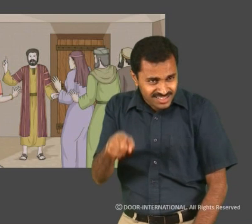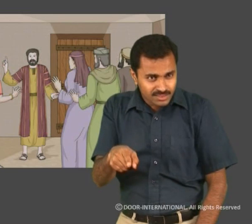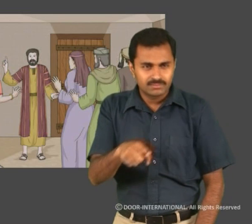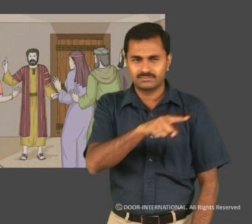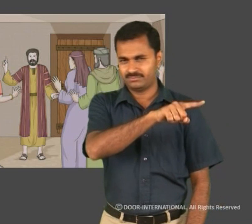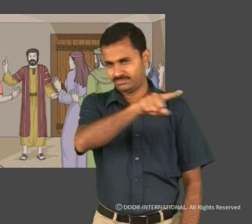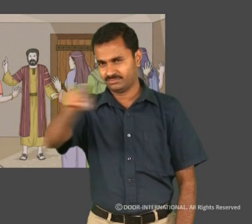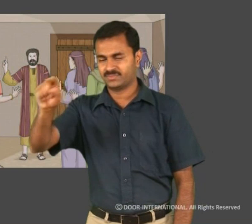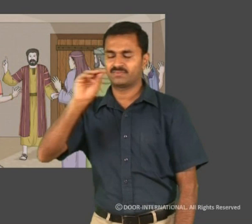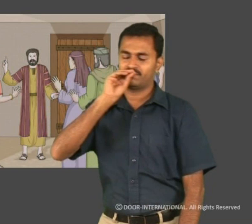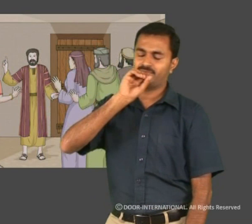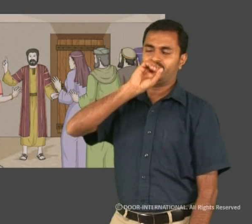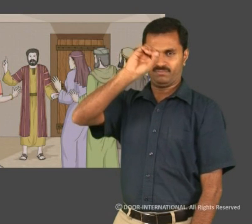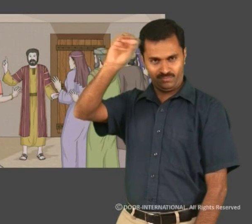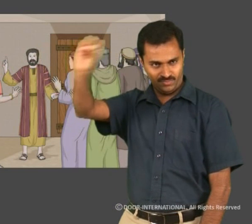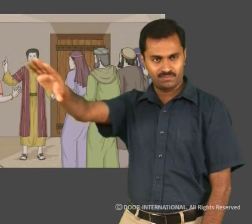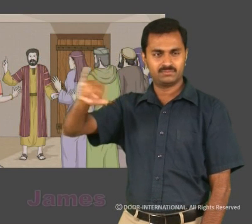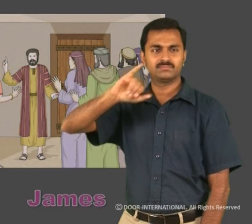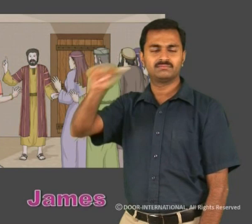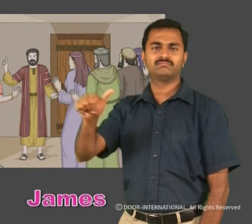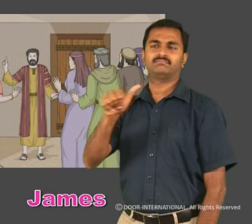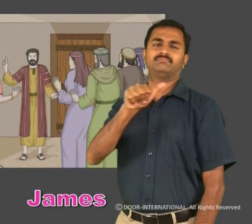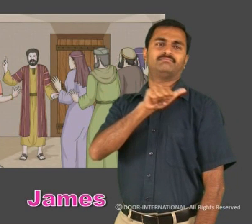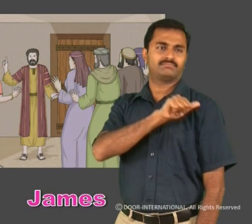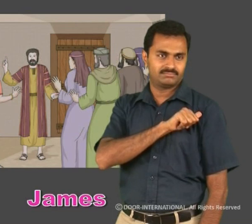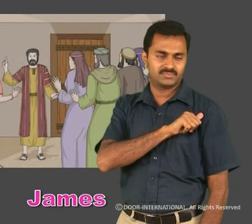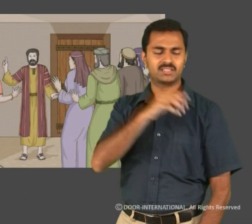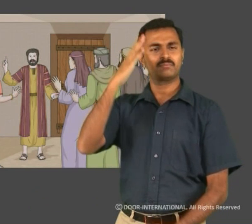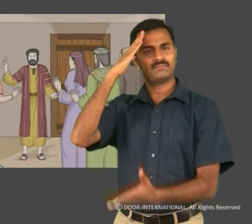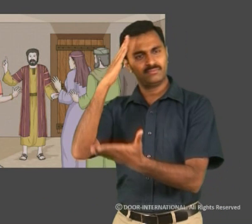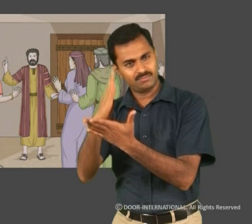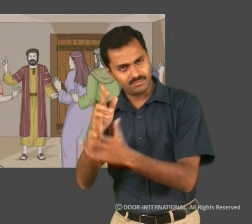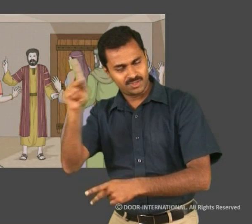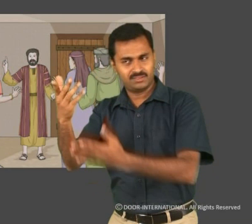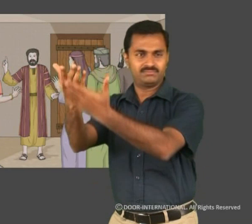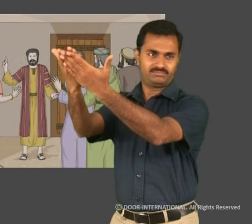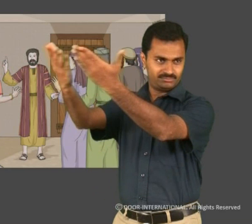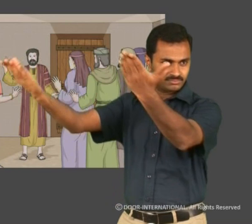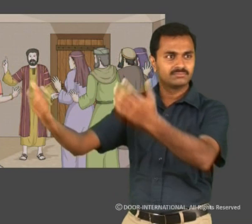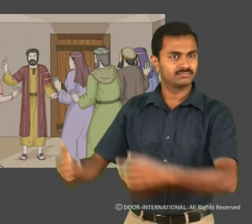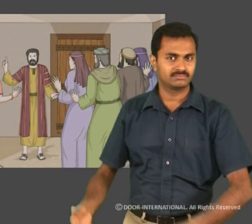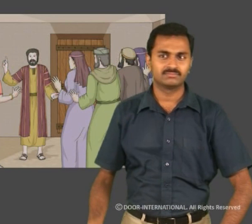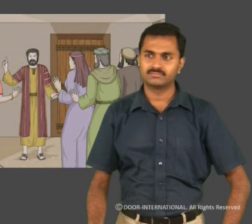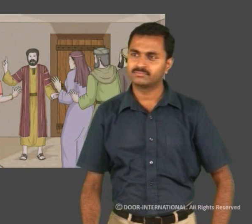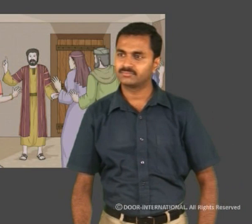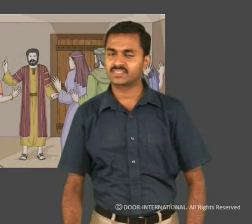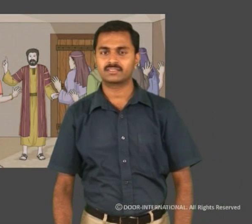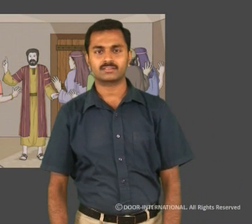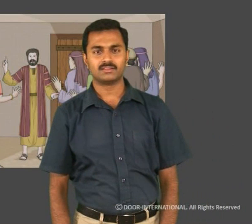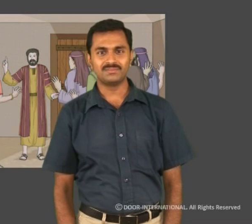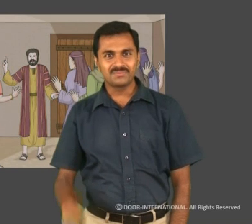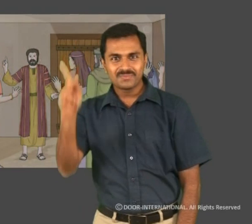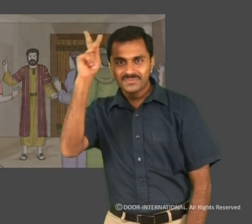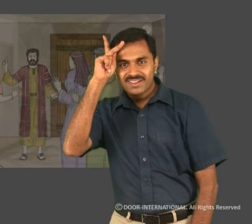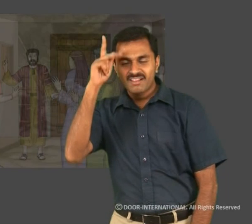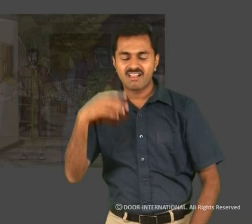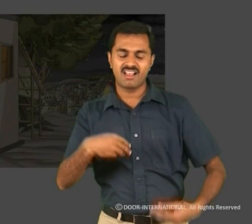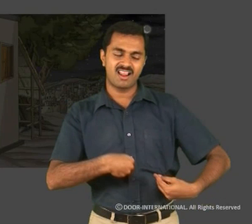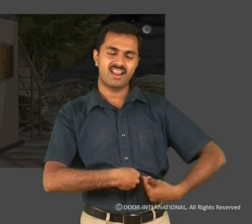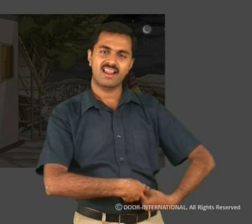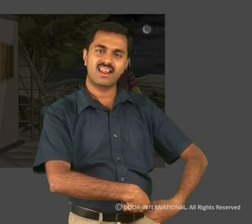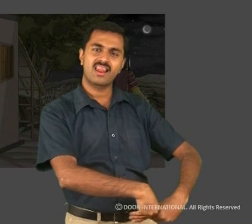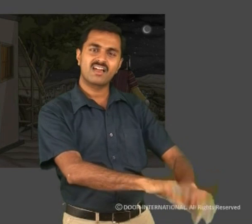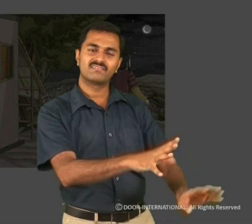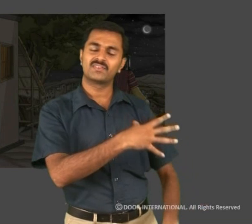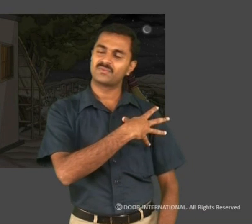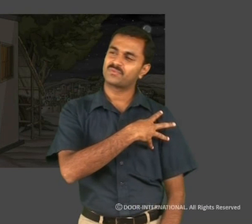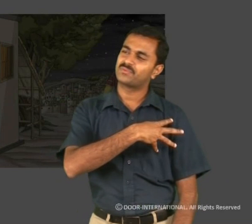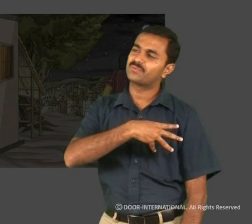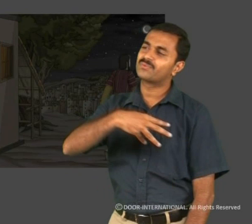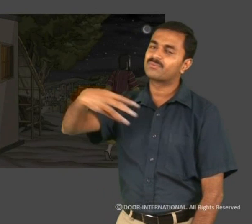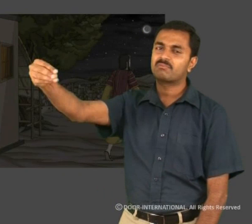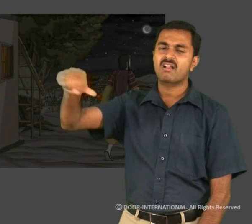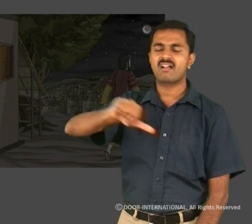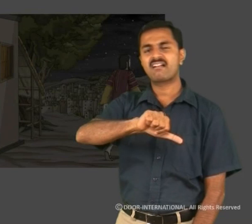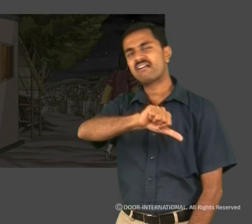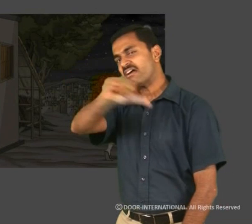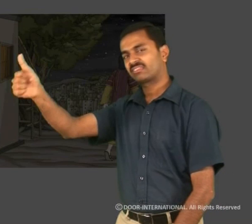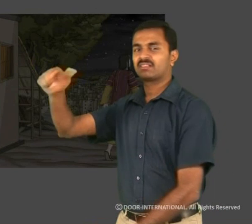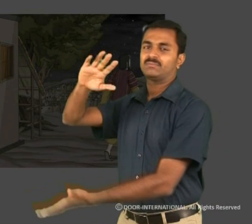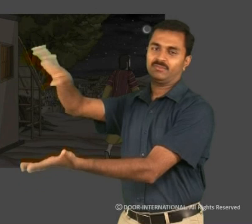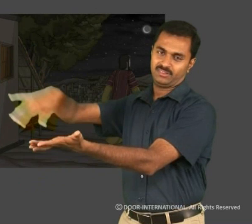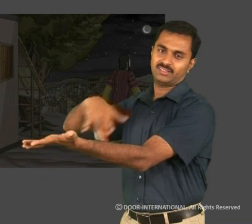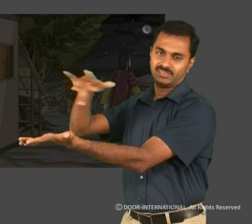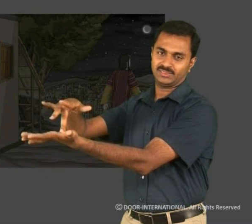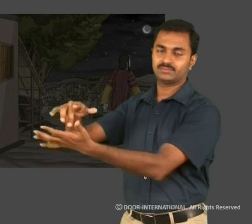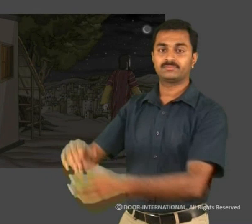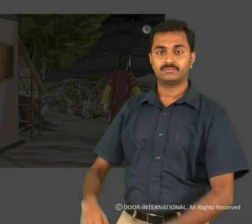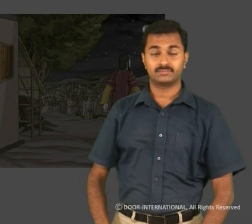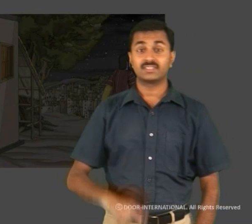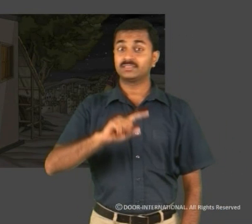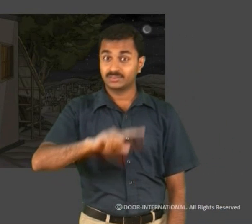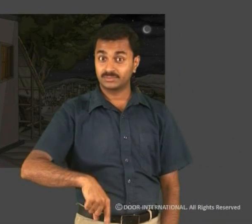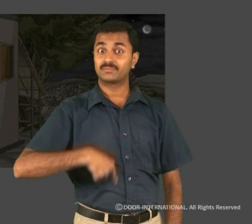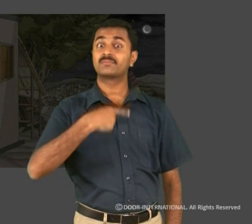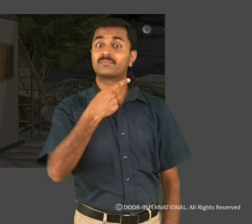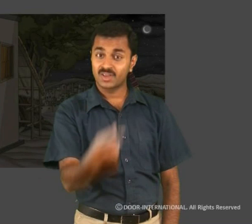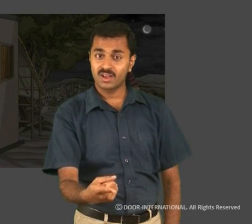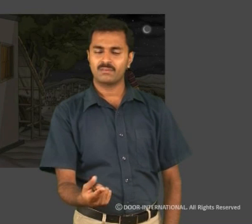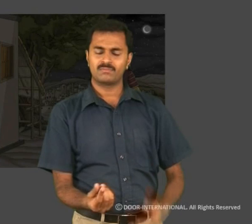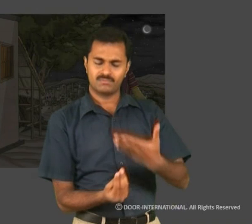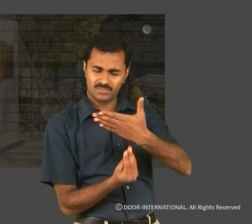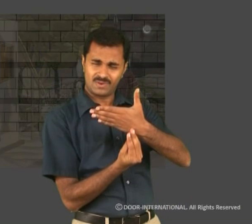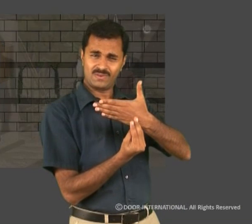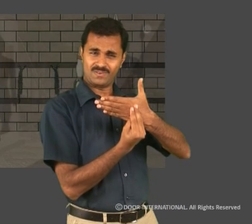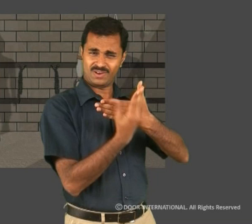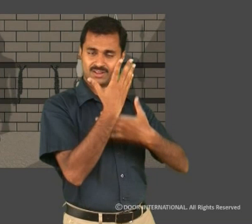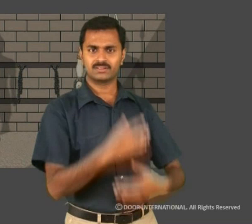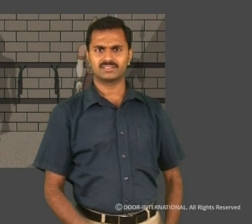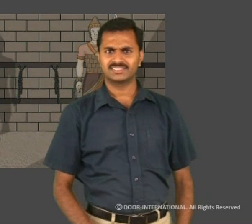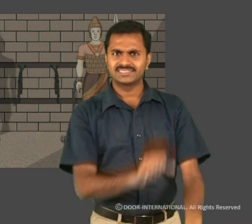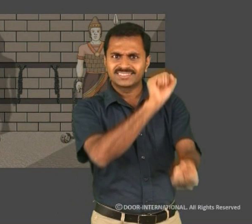“Send word to James and to the brothers,” he said, and he left for another place.